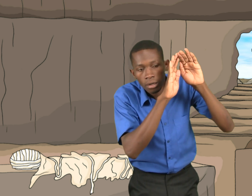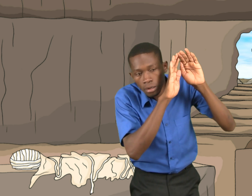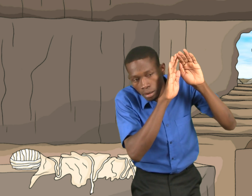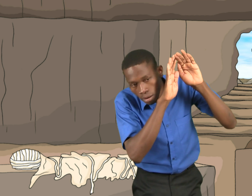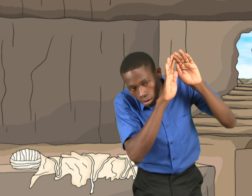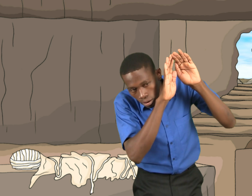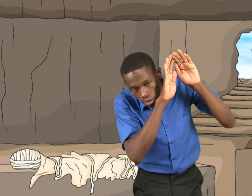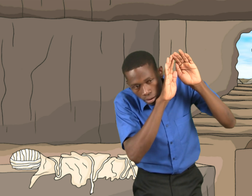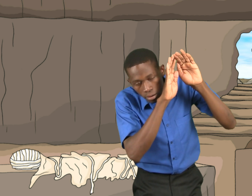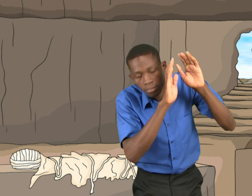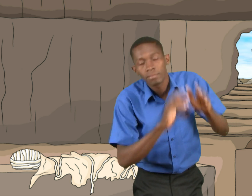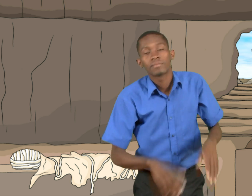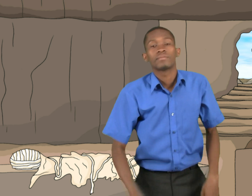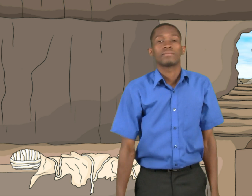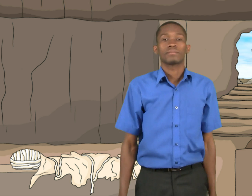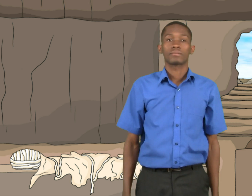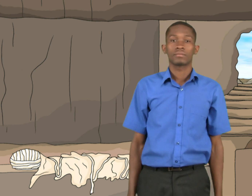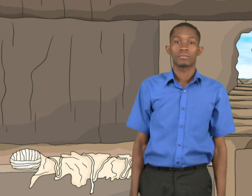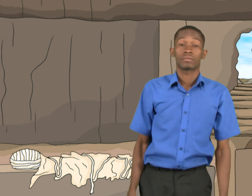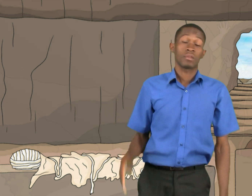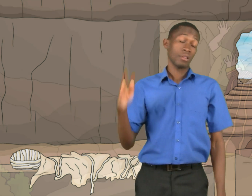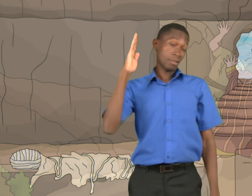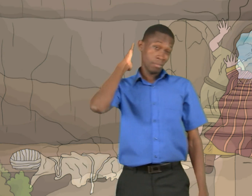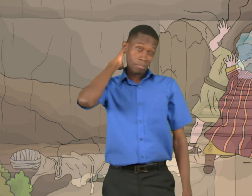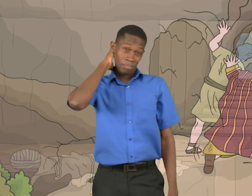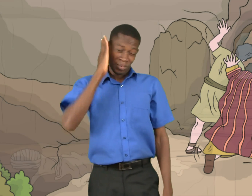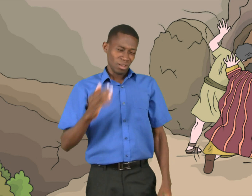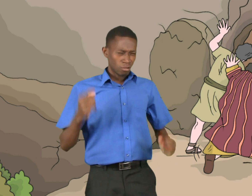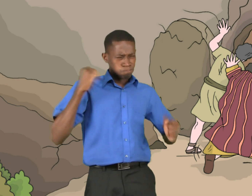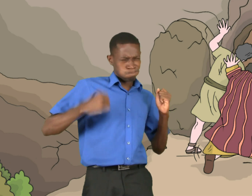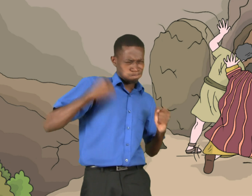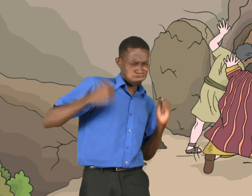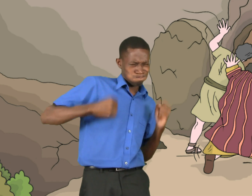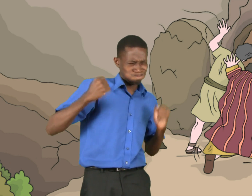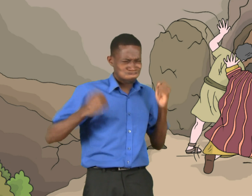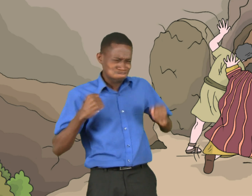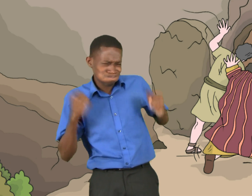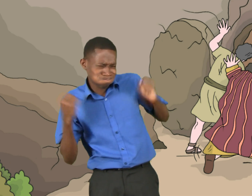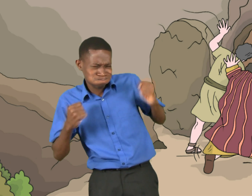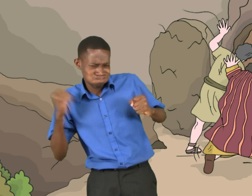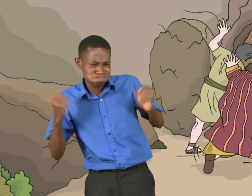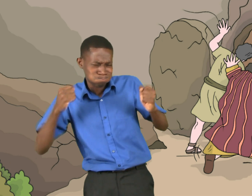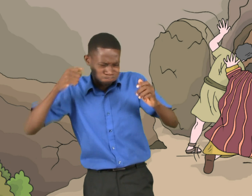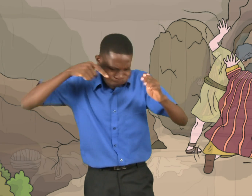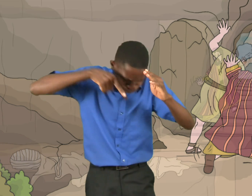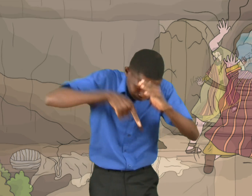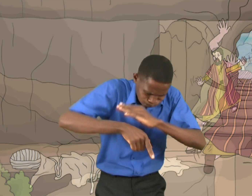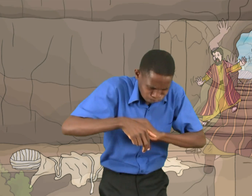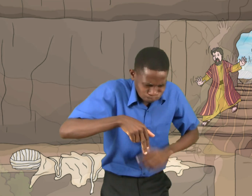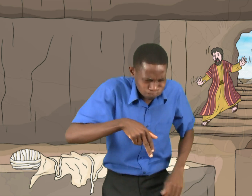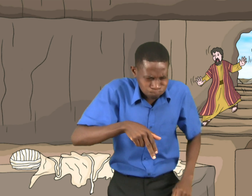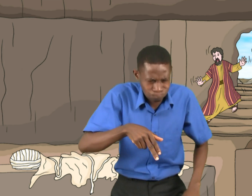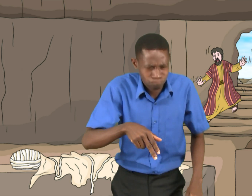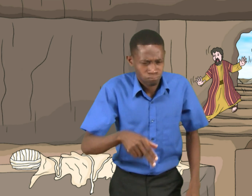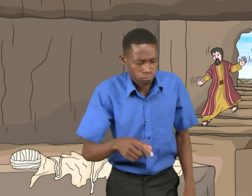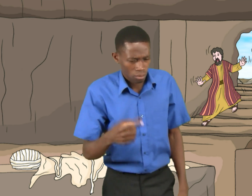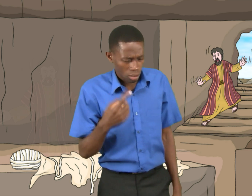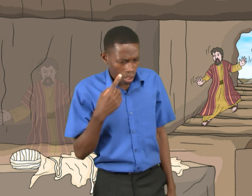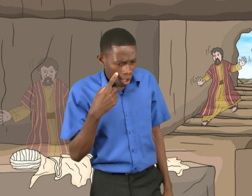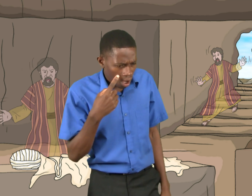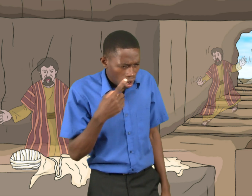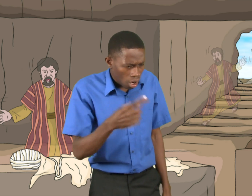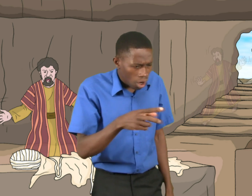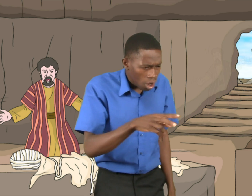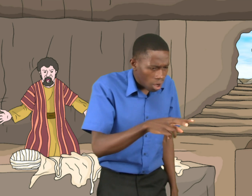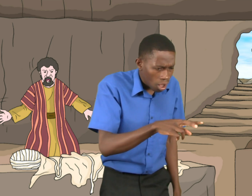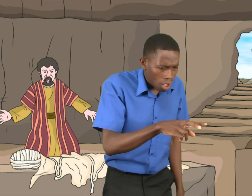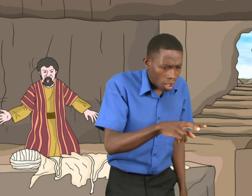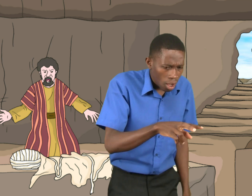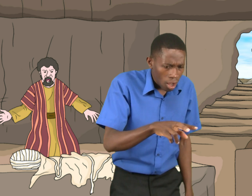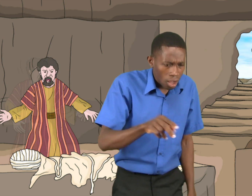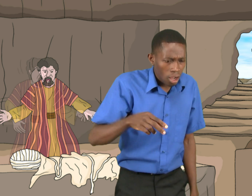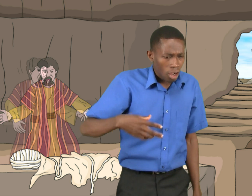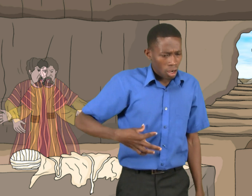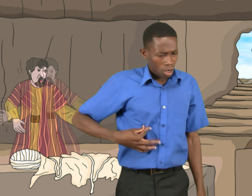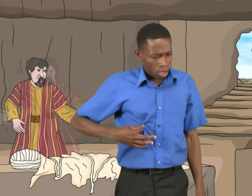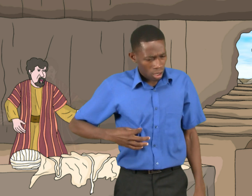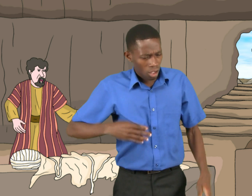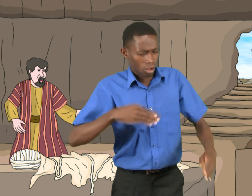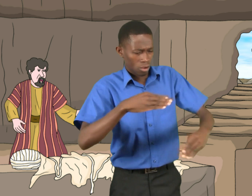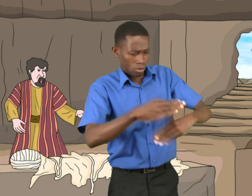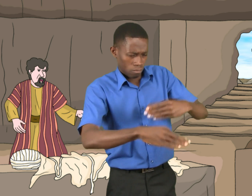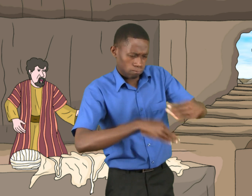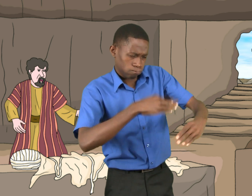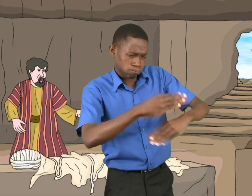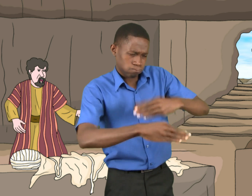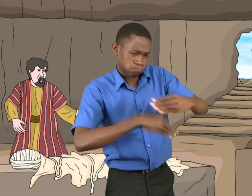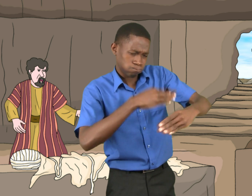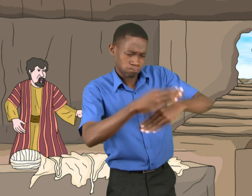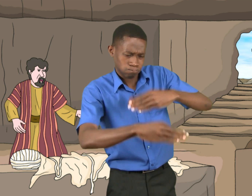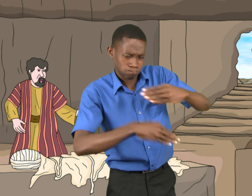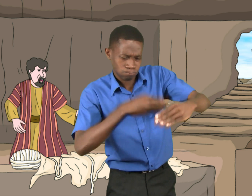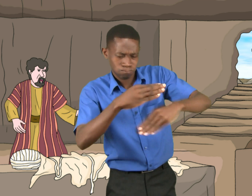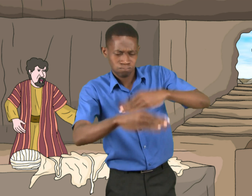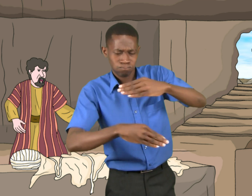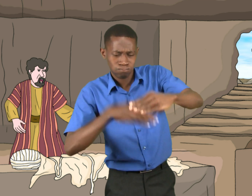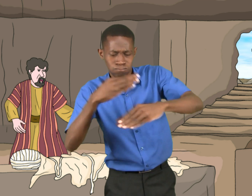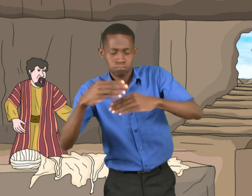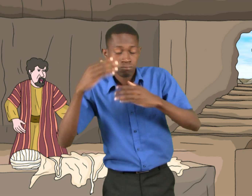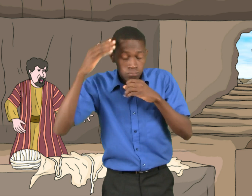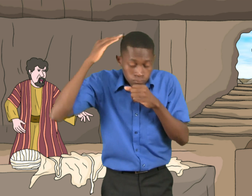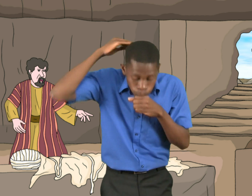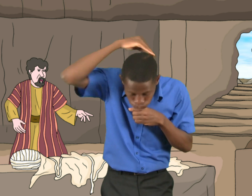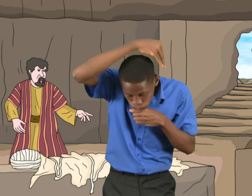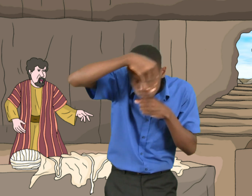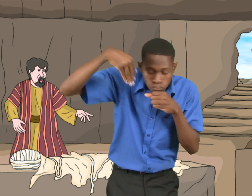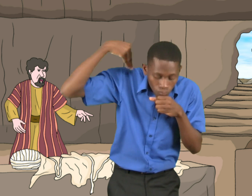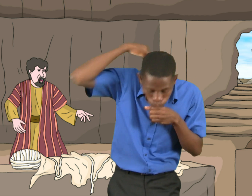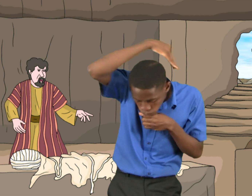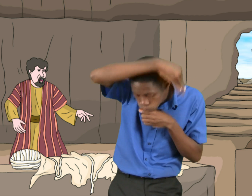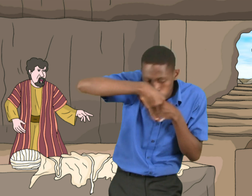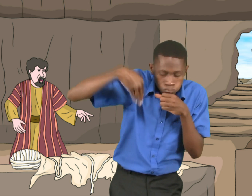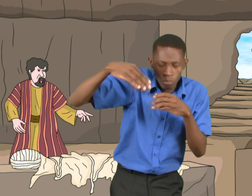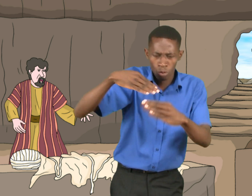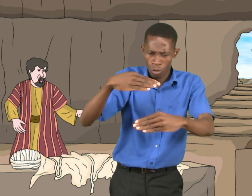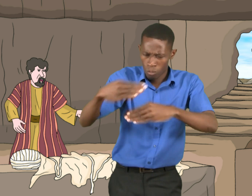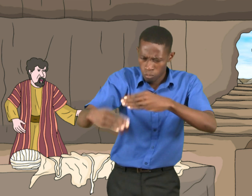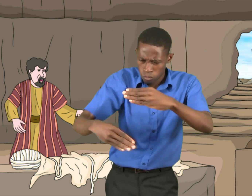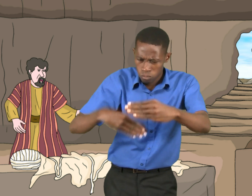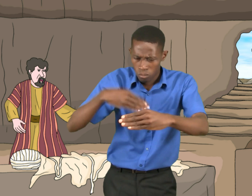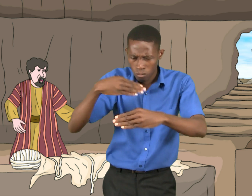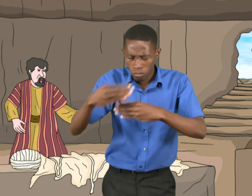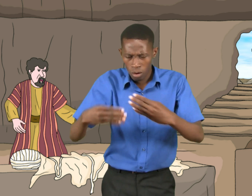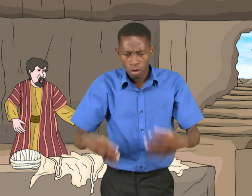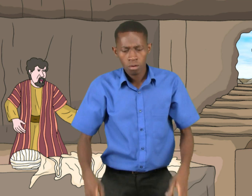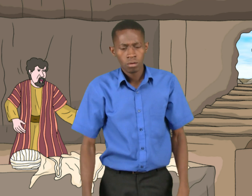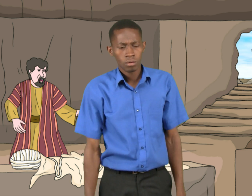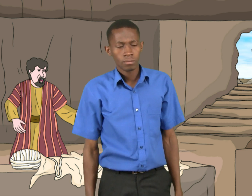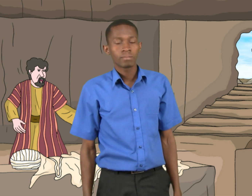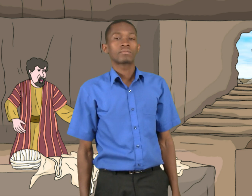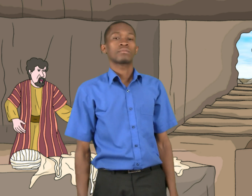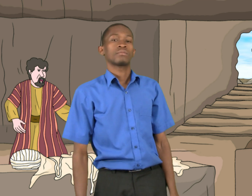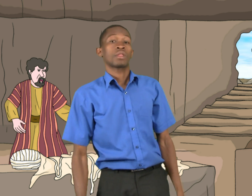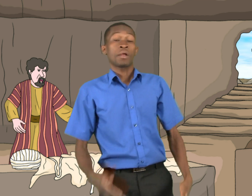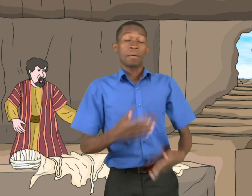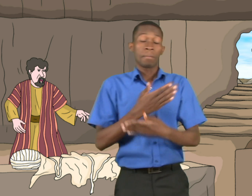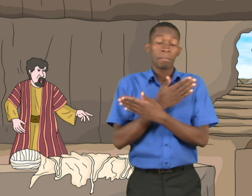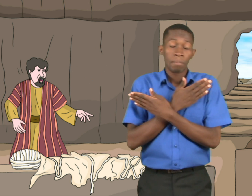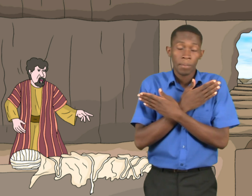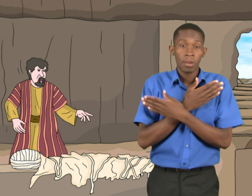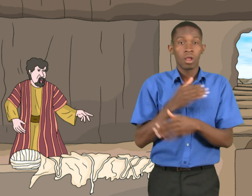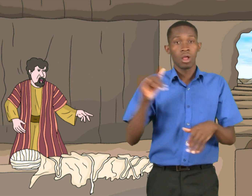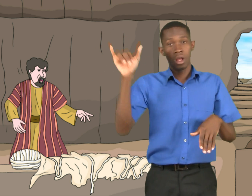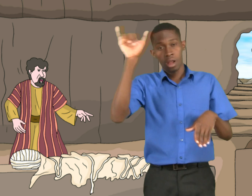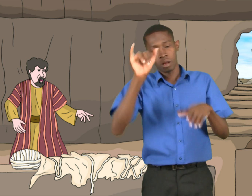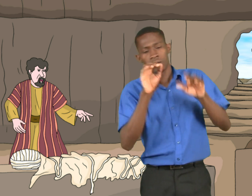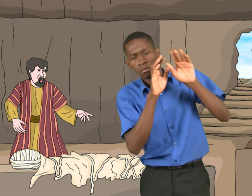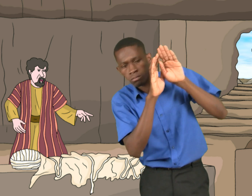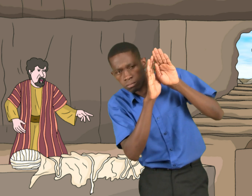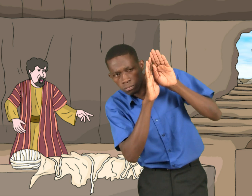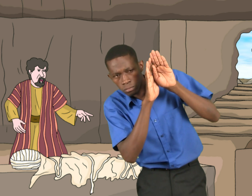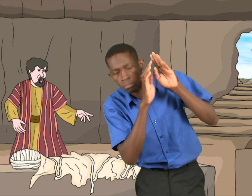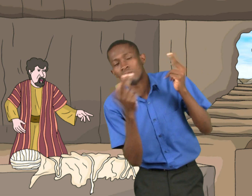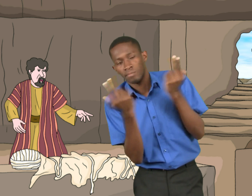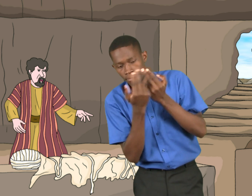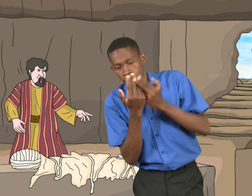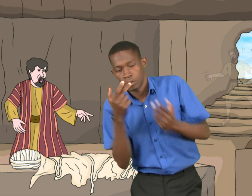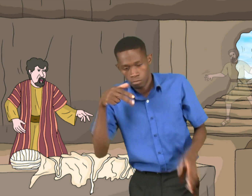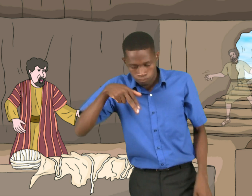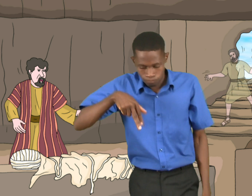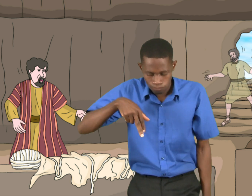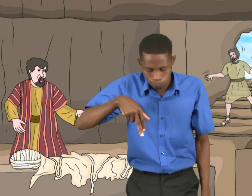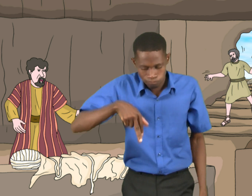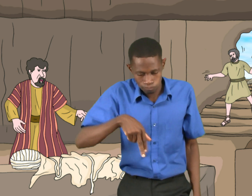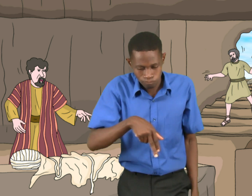Simon Peter arrived just after him. He entered the tomb and saw the linen cloths lying there. The cloth that had been around Jesus’ head was rolled up, lying separate from the linen cloths.